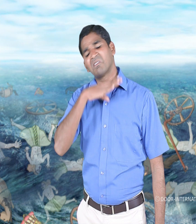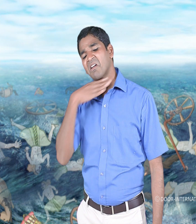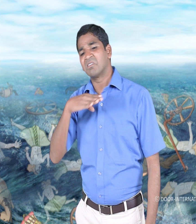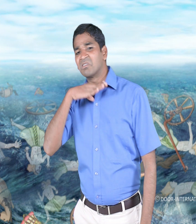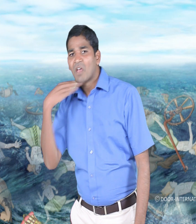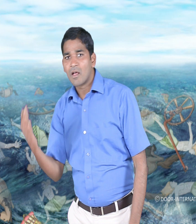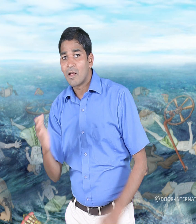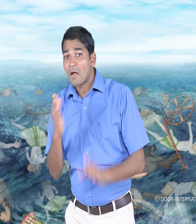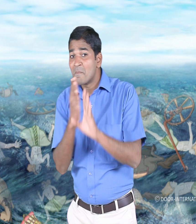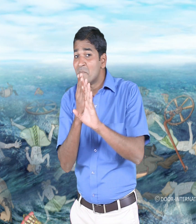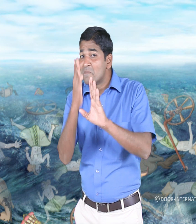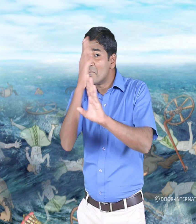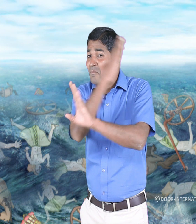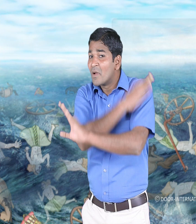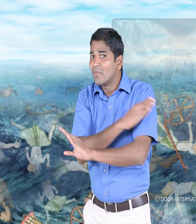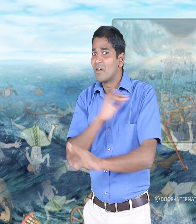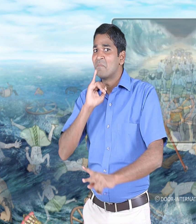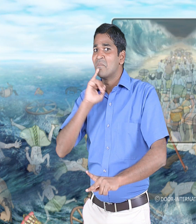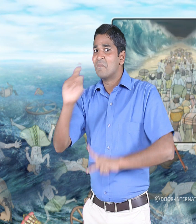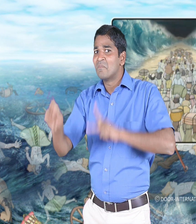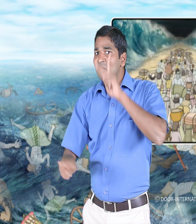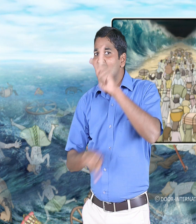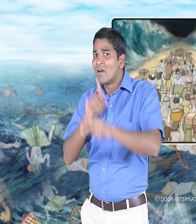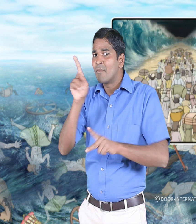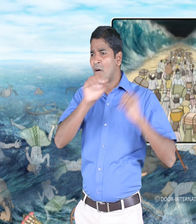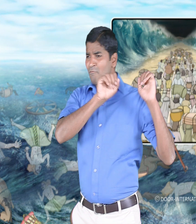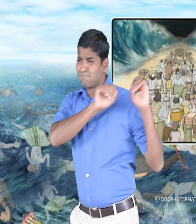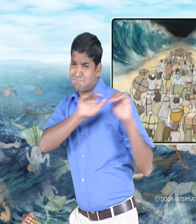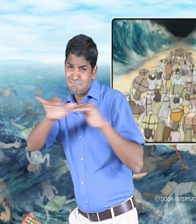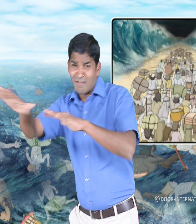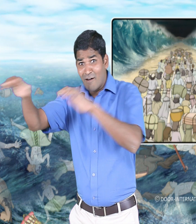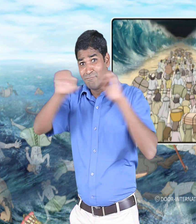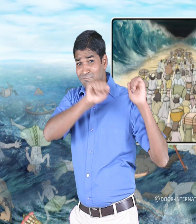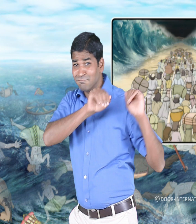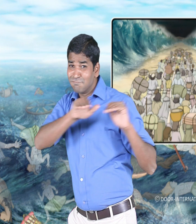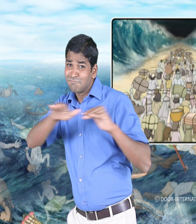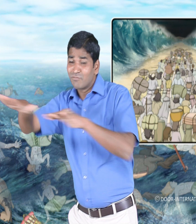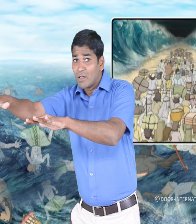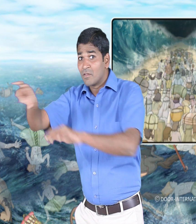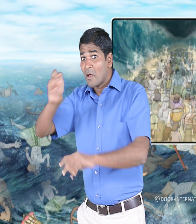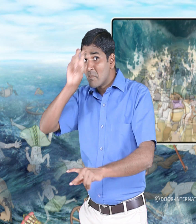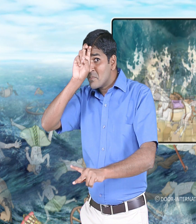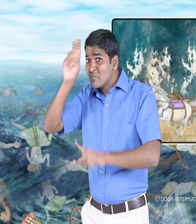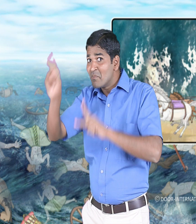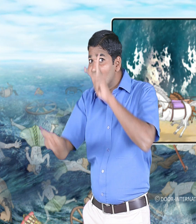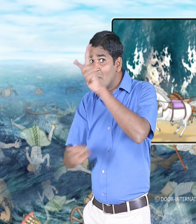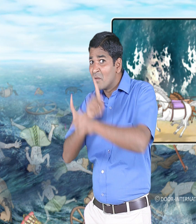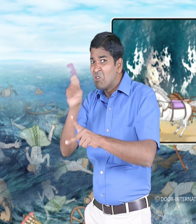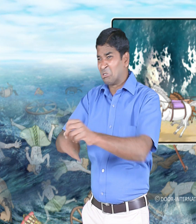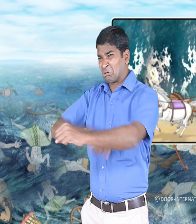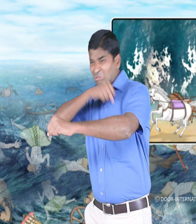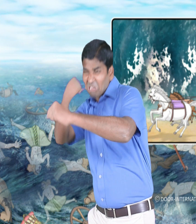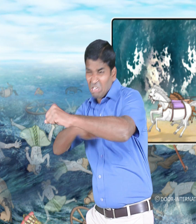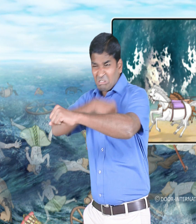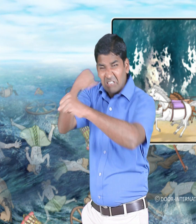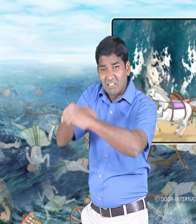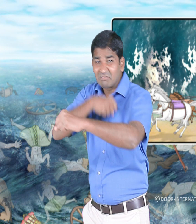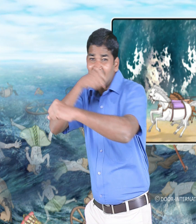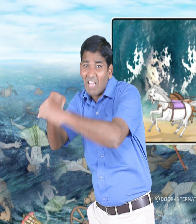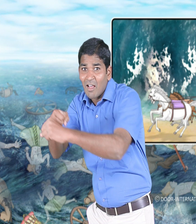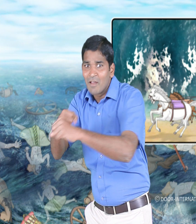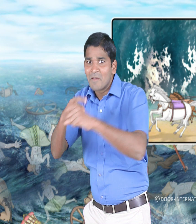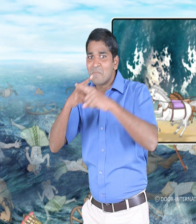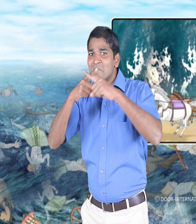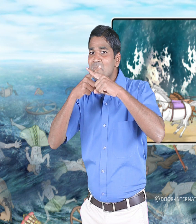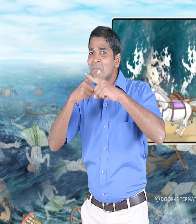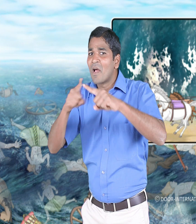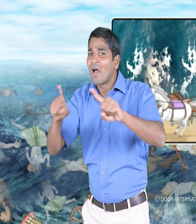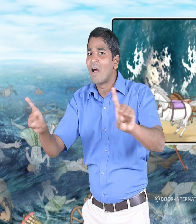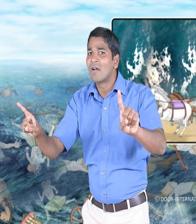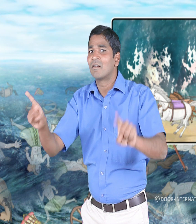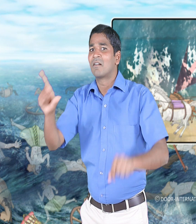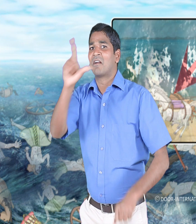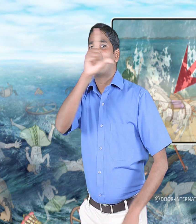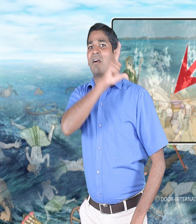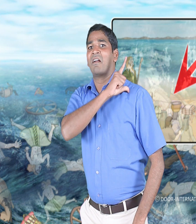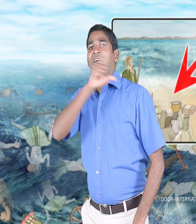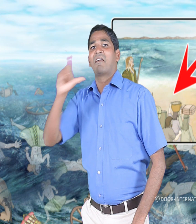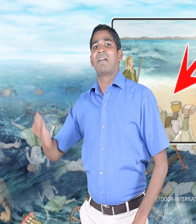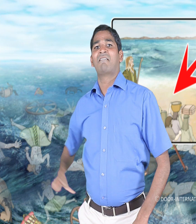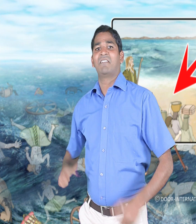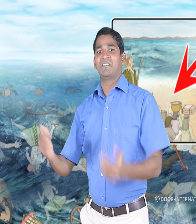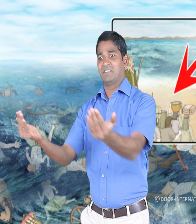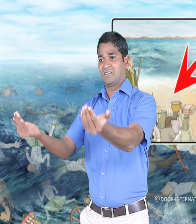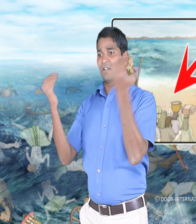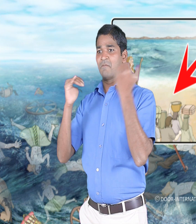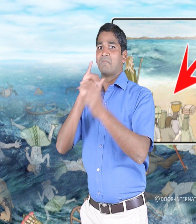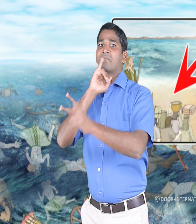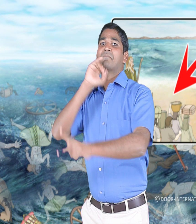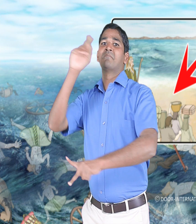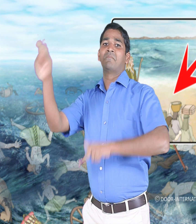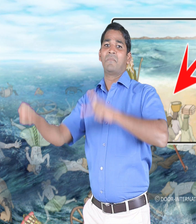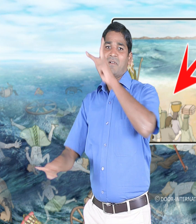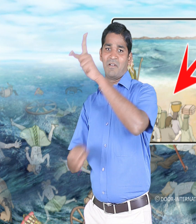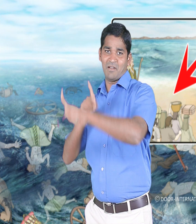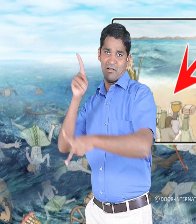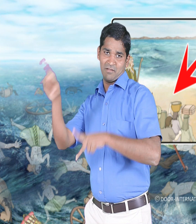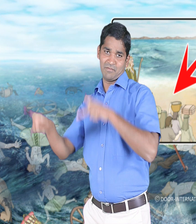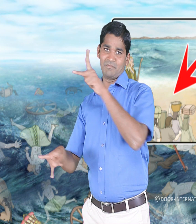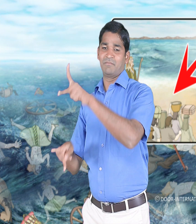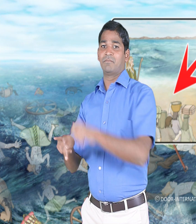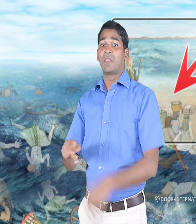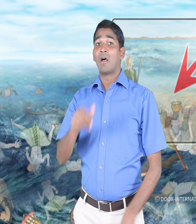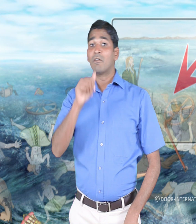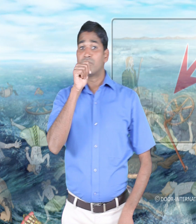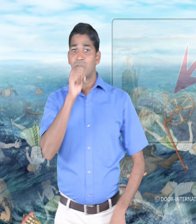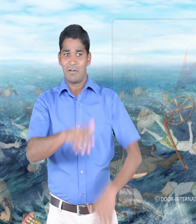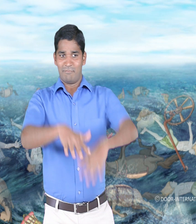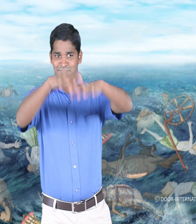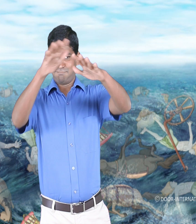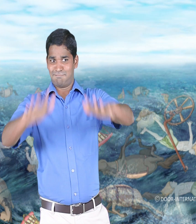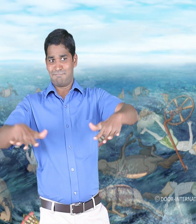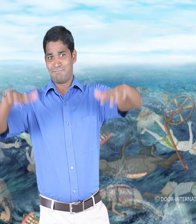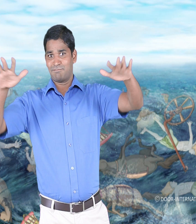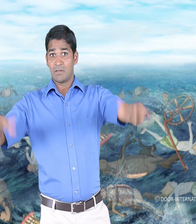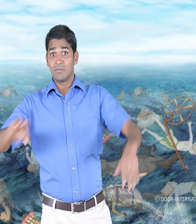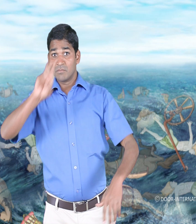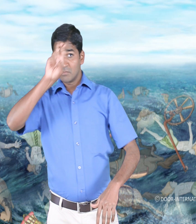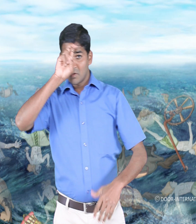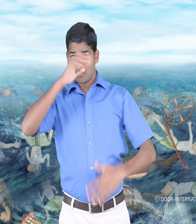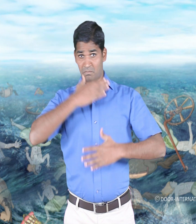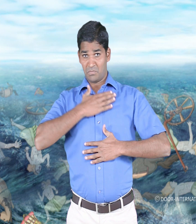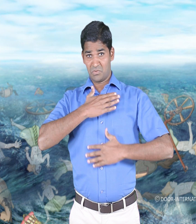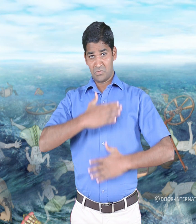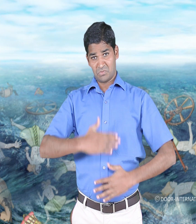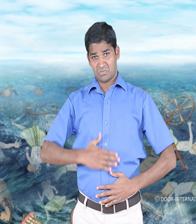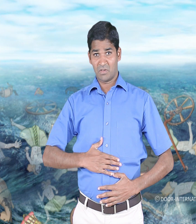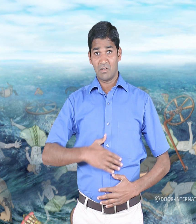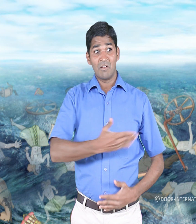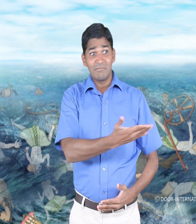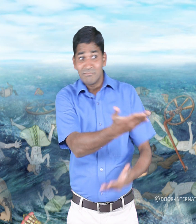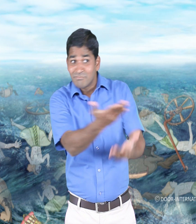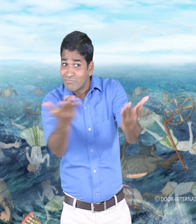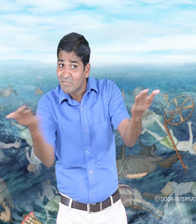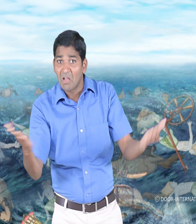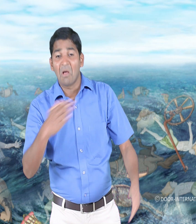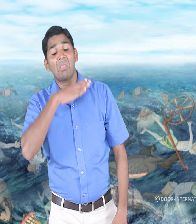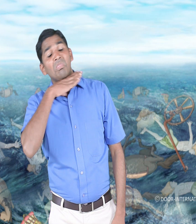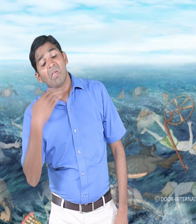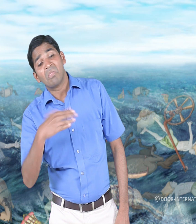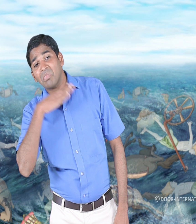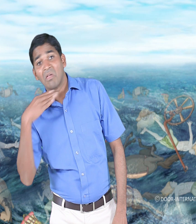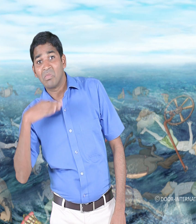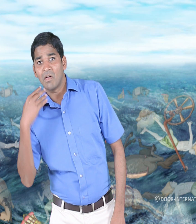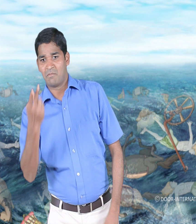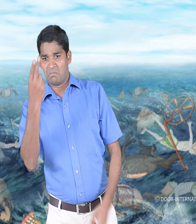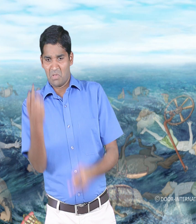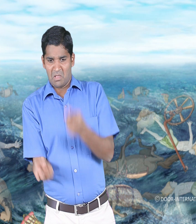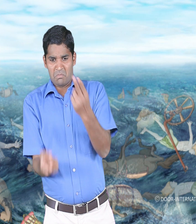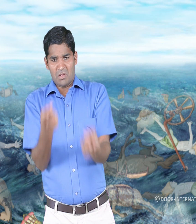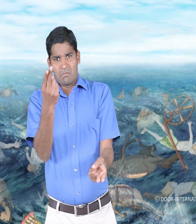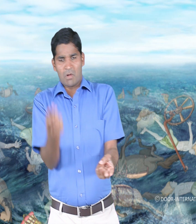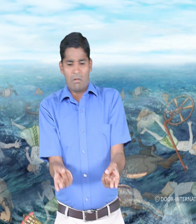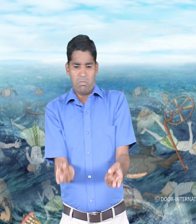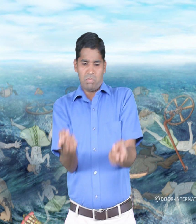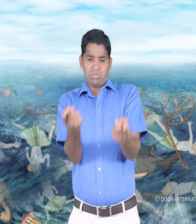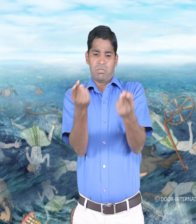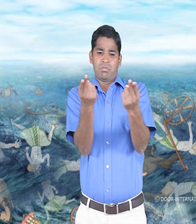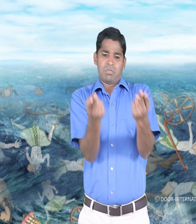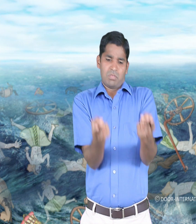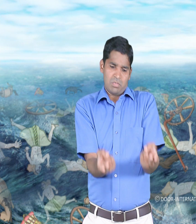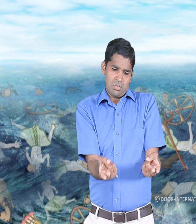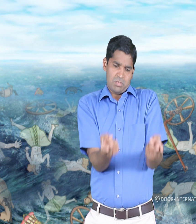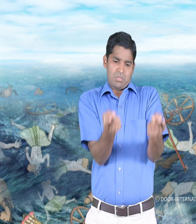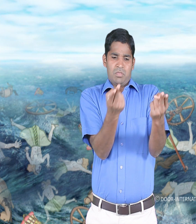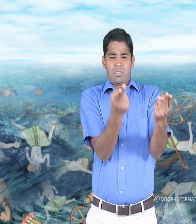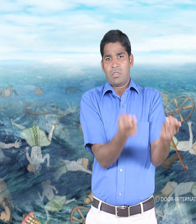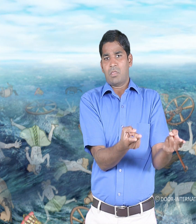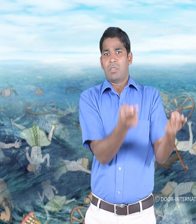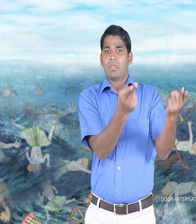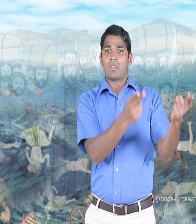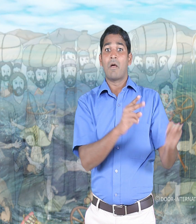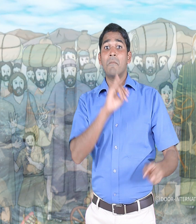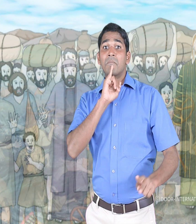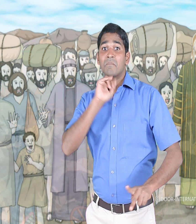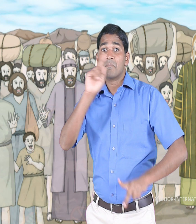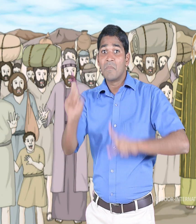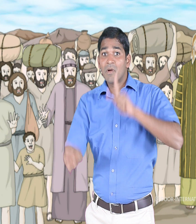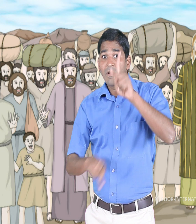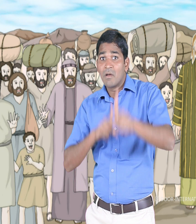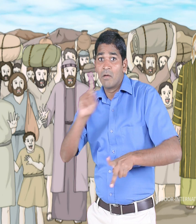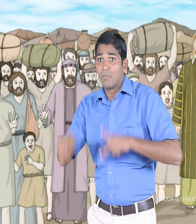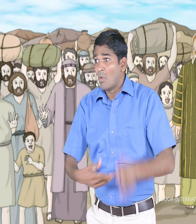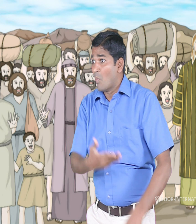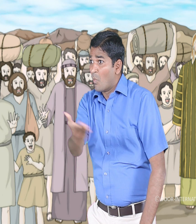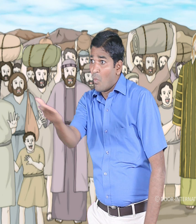But the Israelites had walked through the sea on dry ground, with walls of water on their right and on their left. That day the LORD saved Israel from the hand of the Egyptians, and Israel saw the Egyptians dead on the shore.